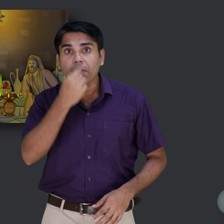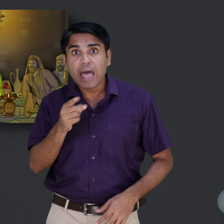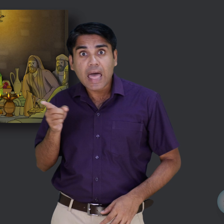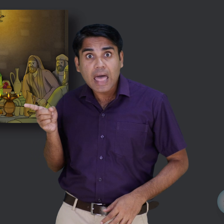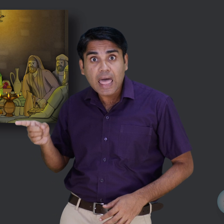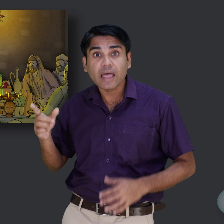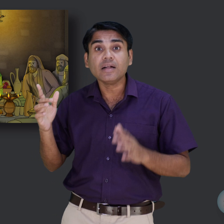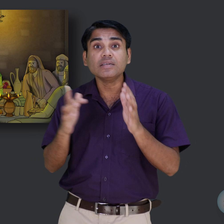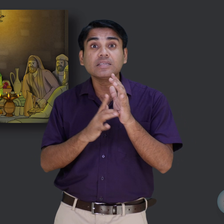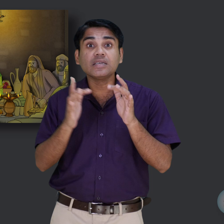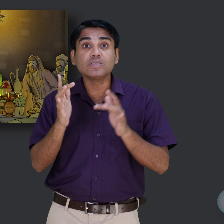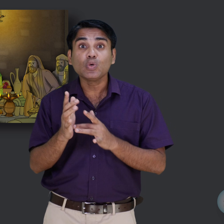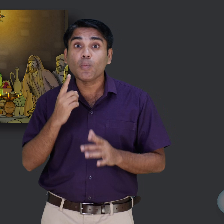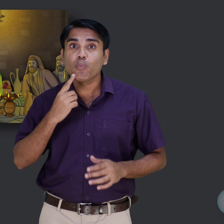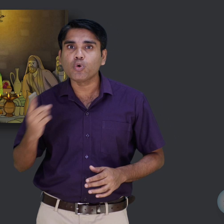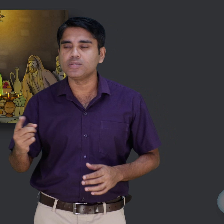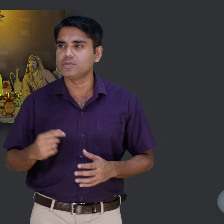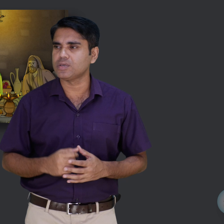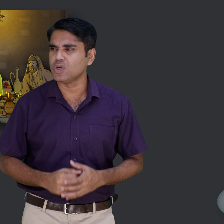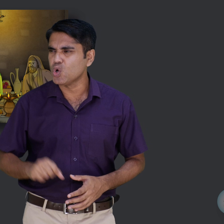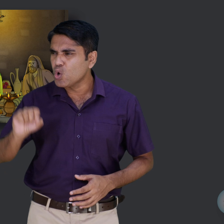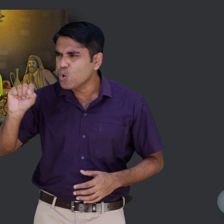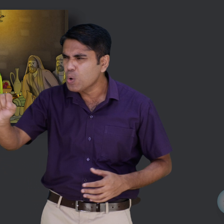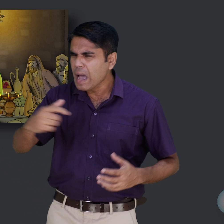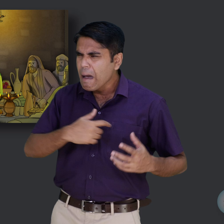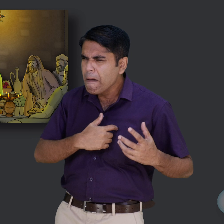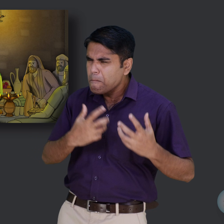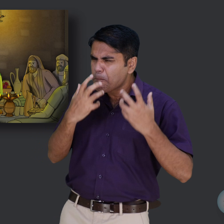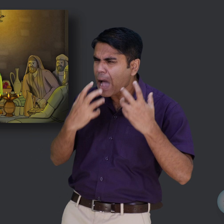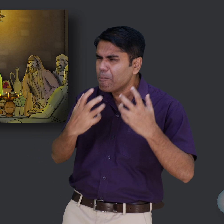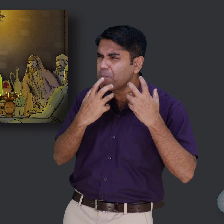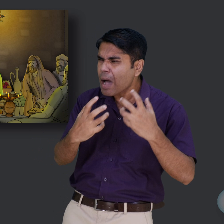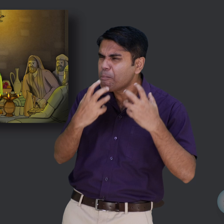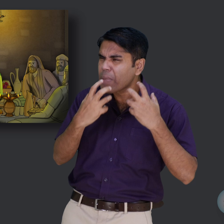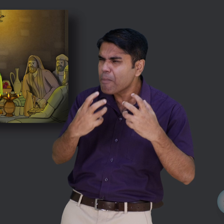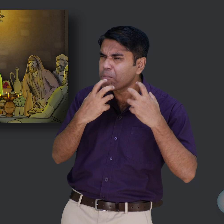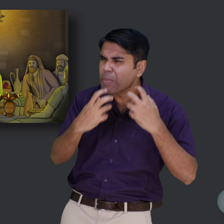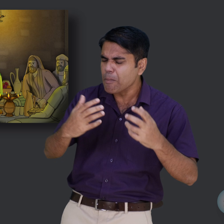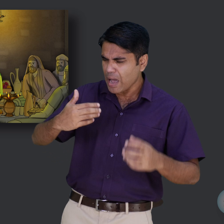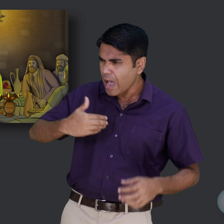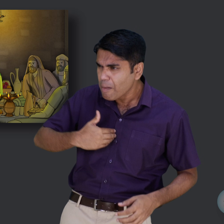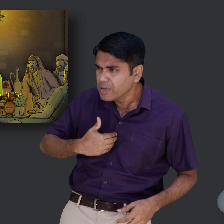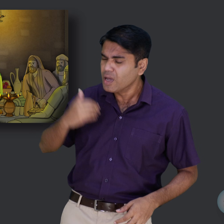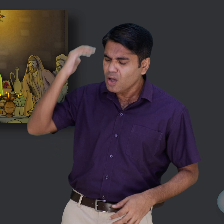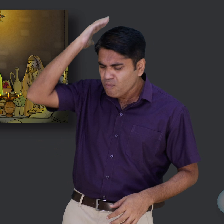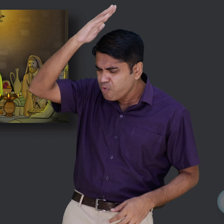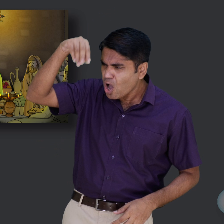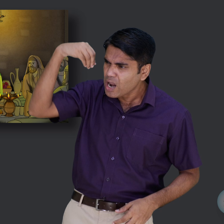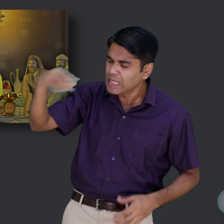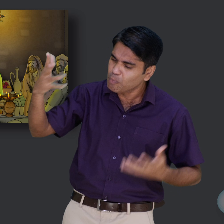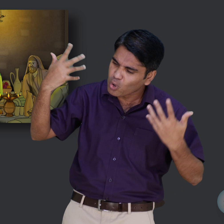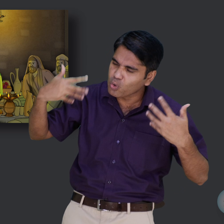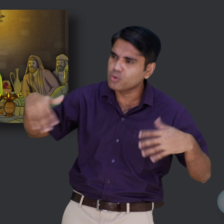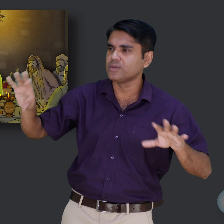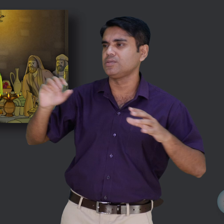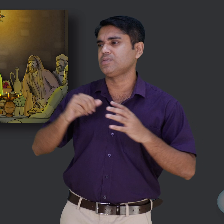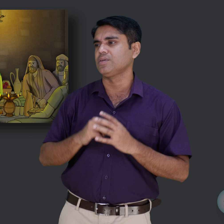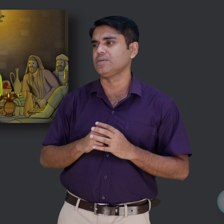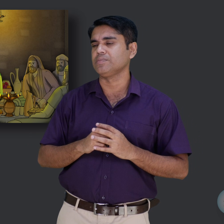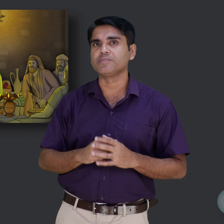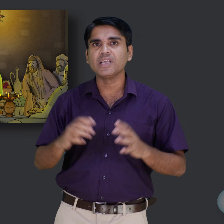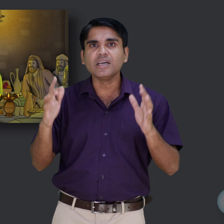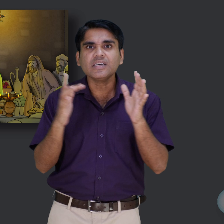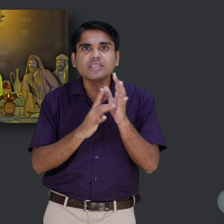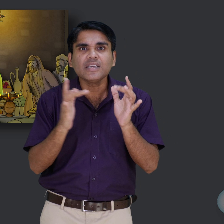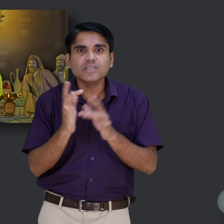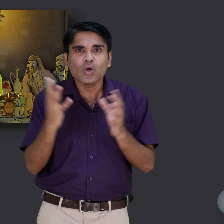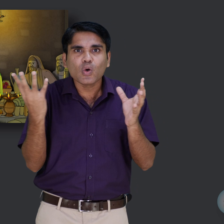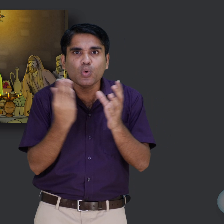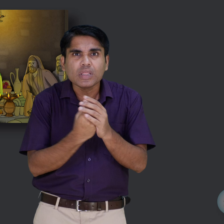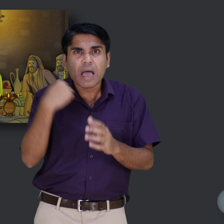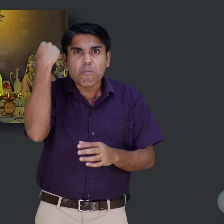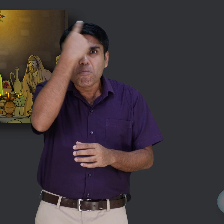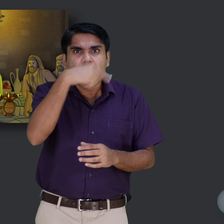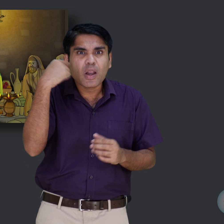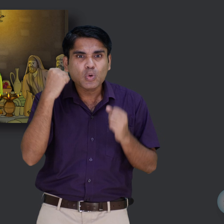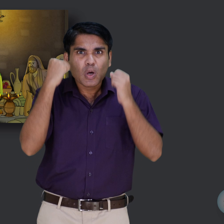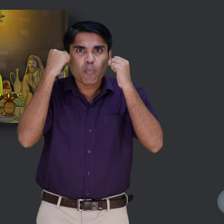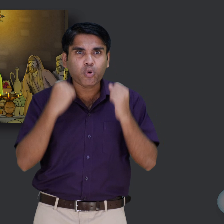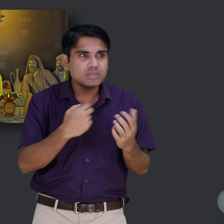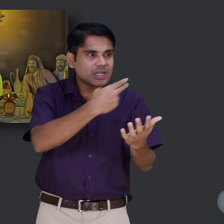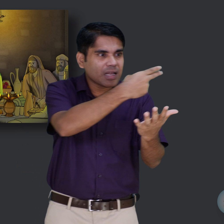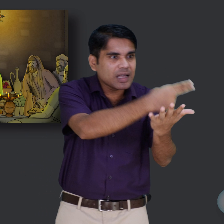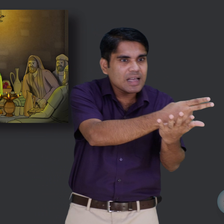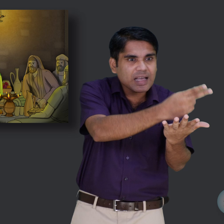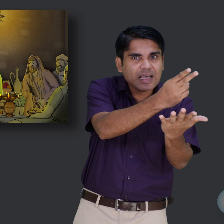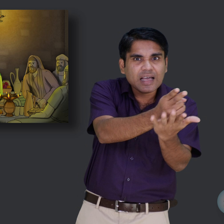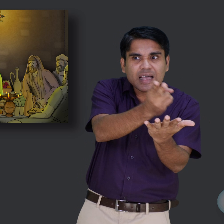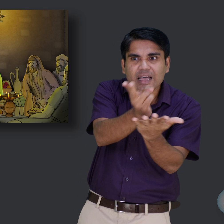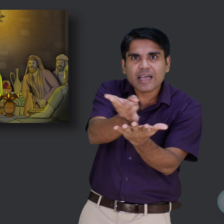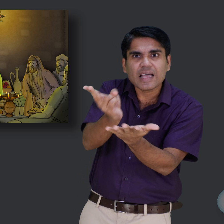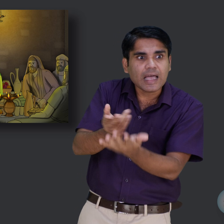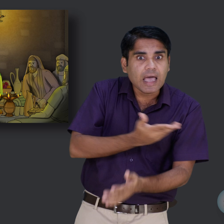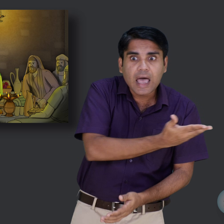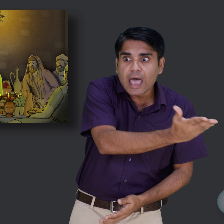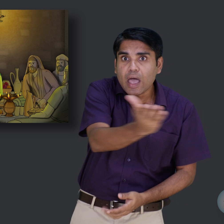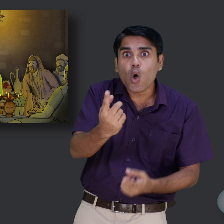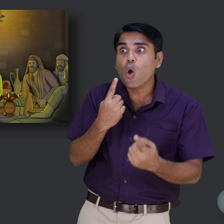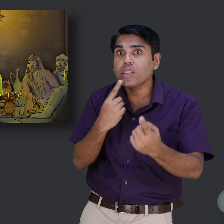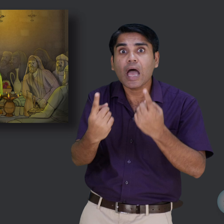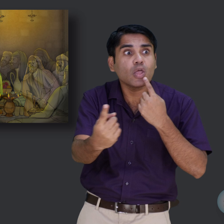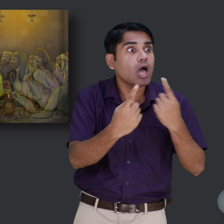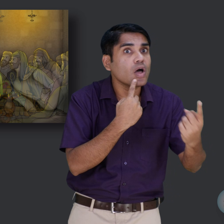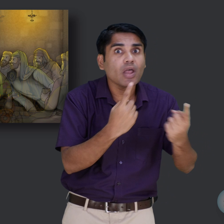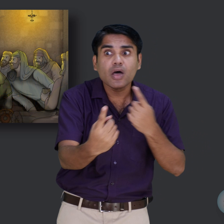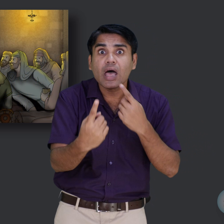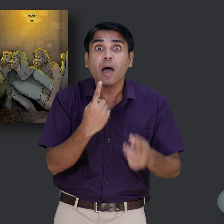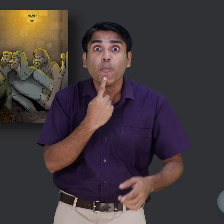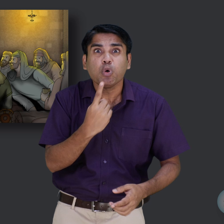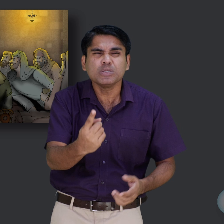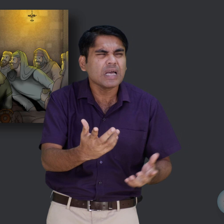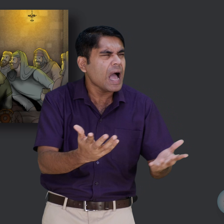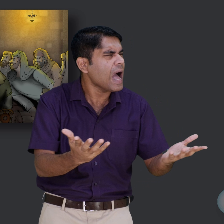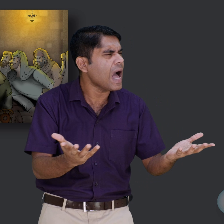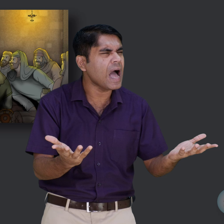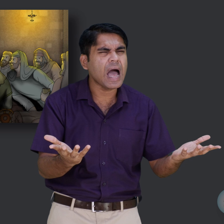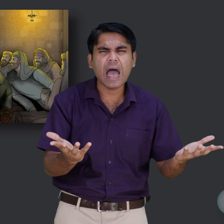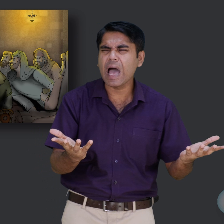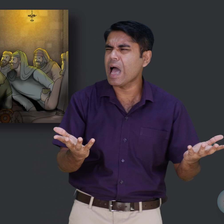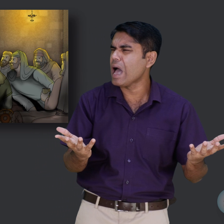Then Jesus said to her, “Your sins are forgiven.”